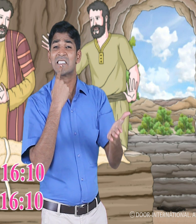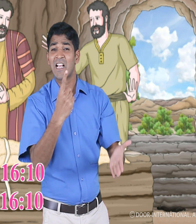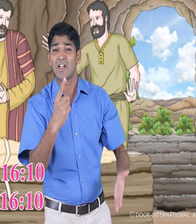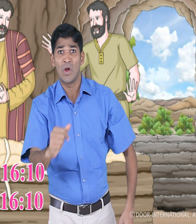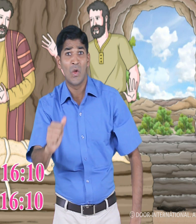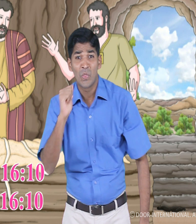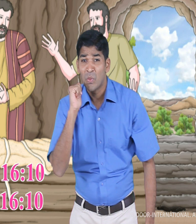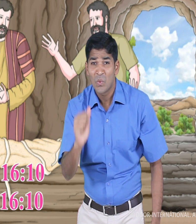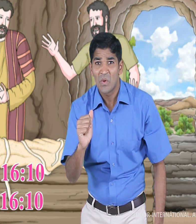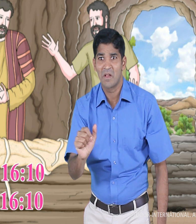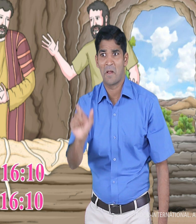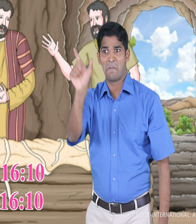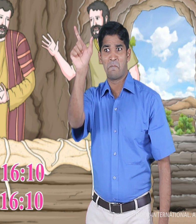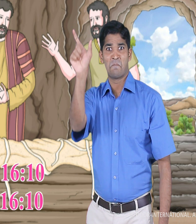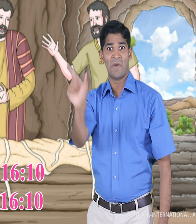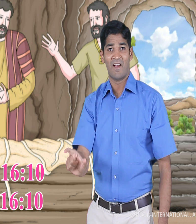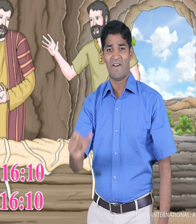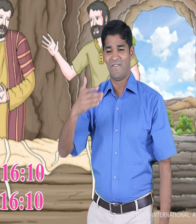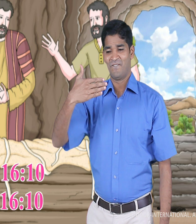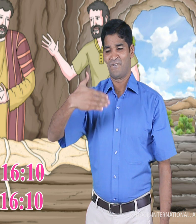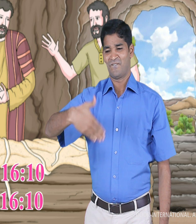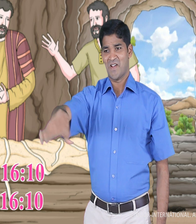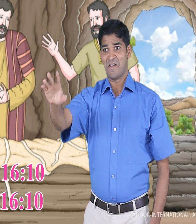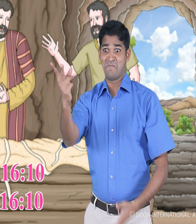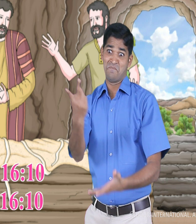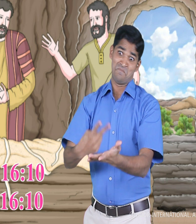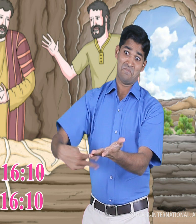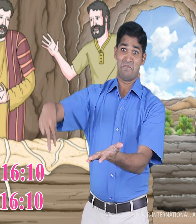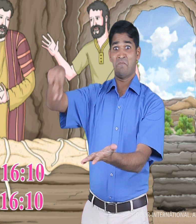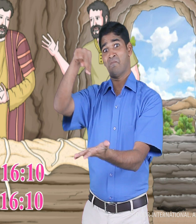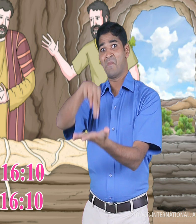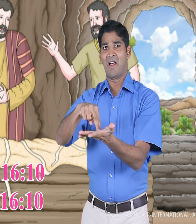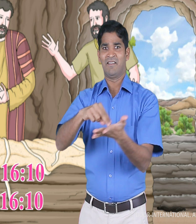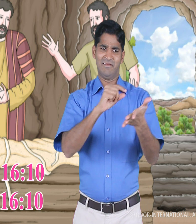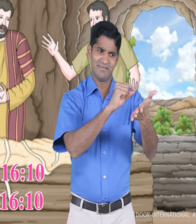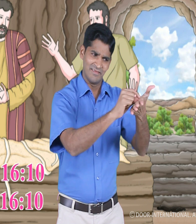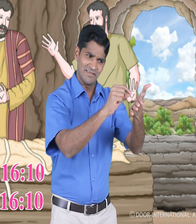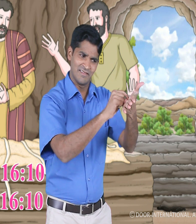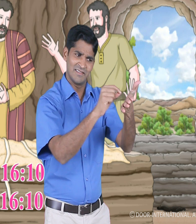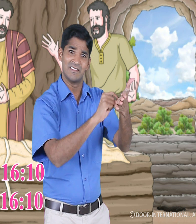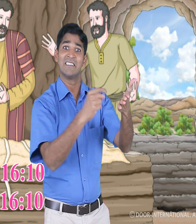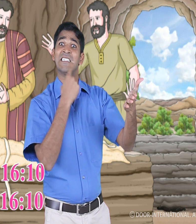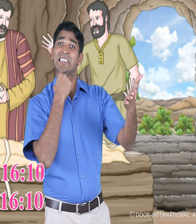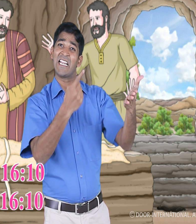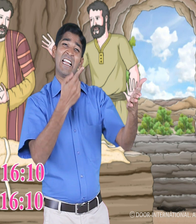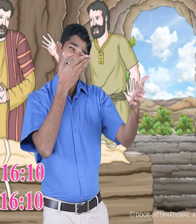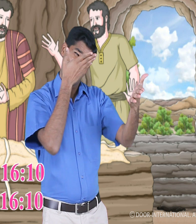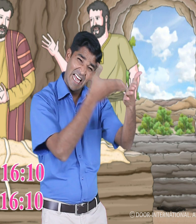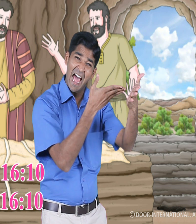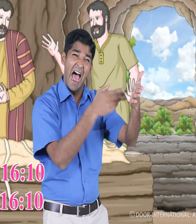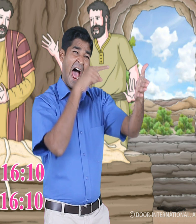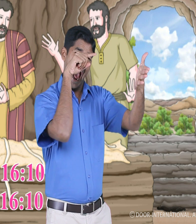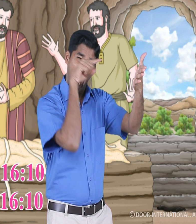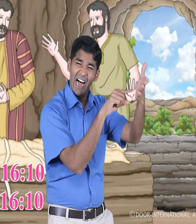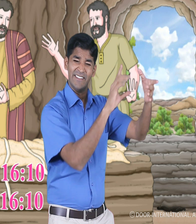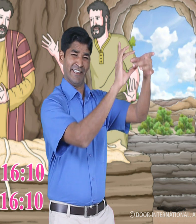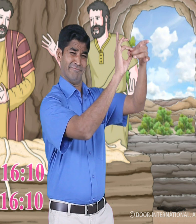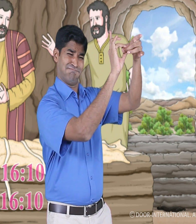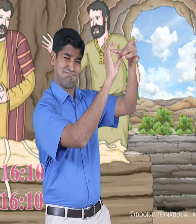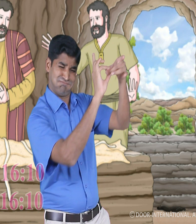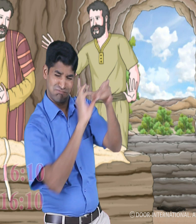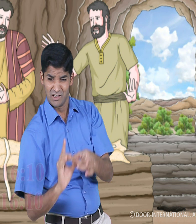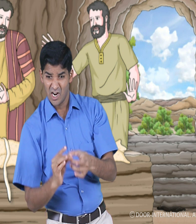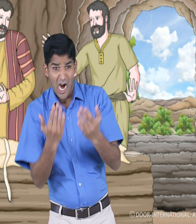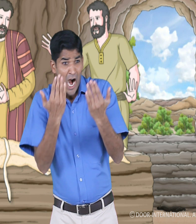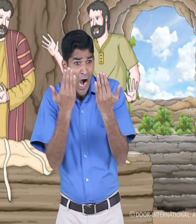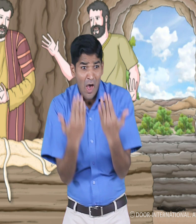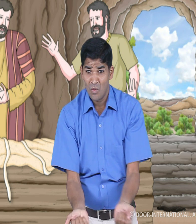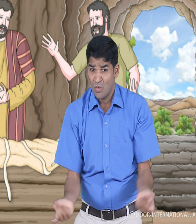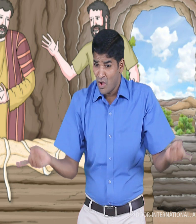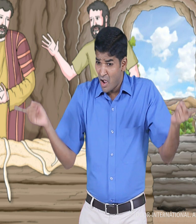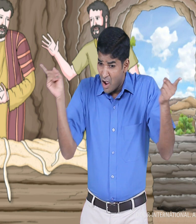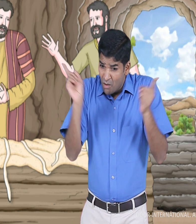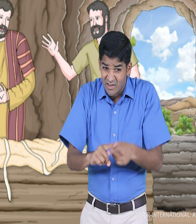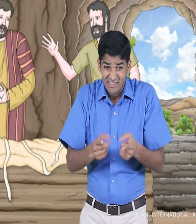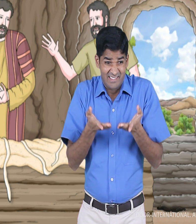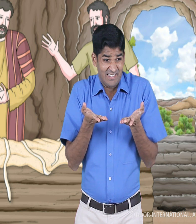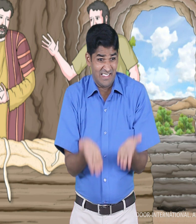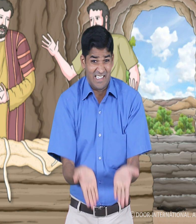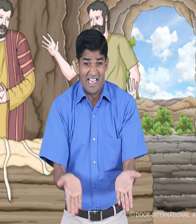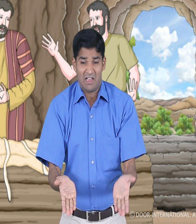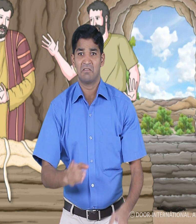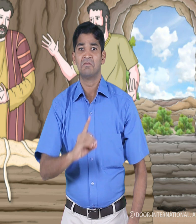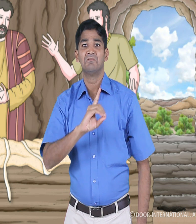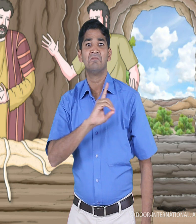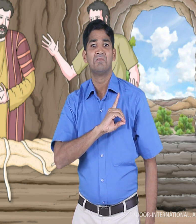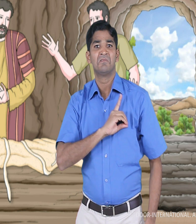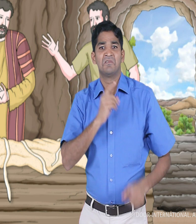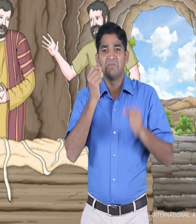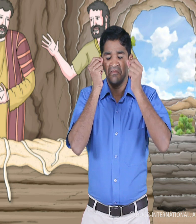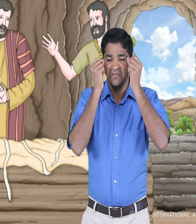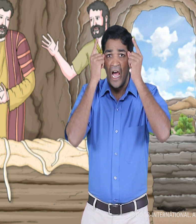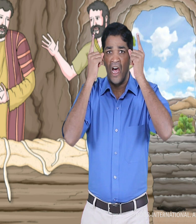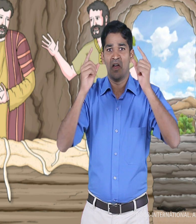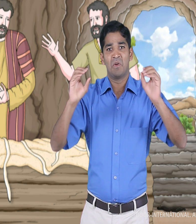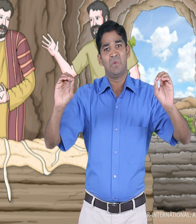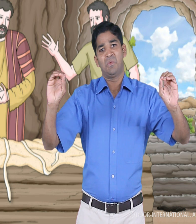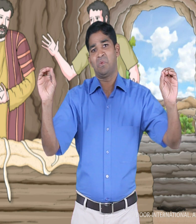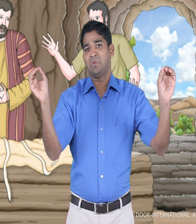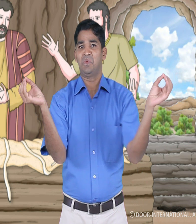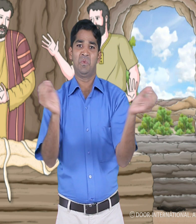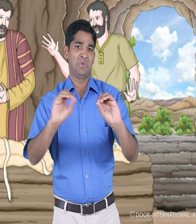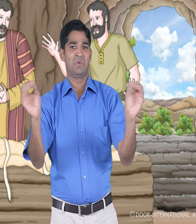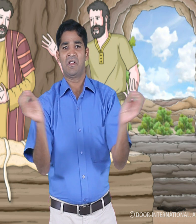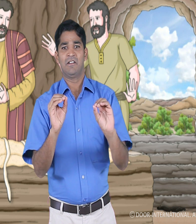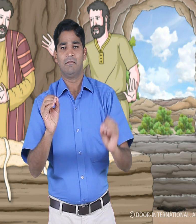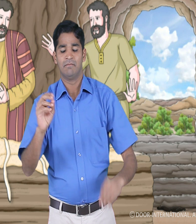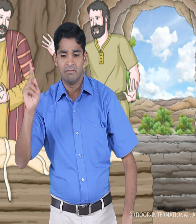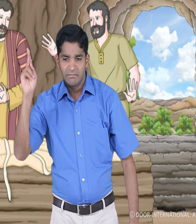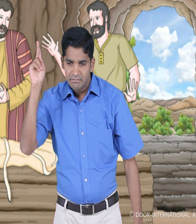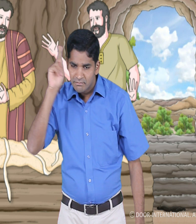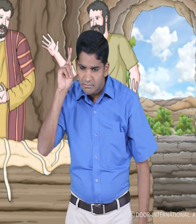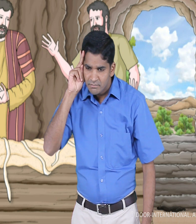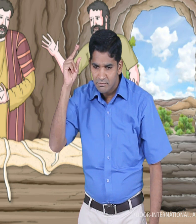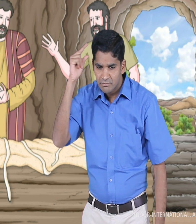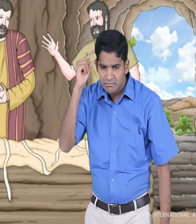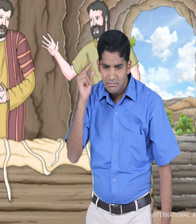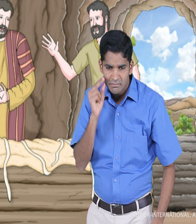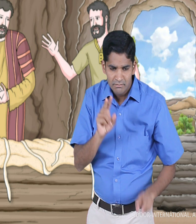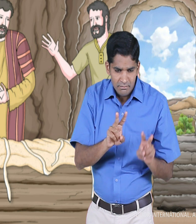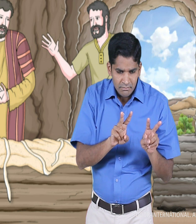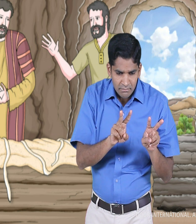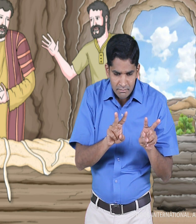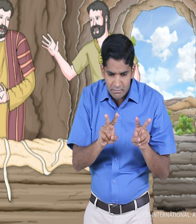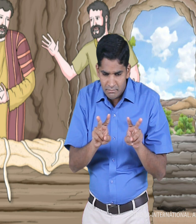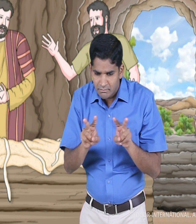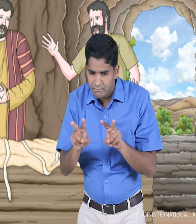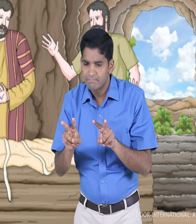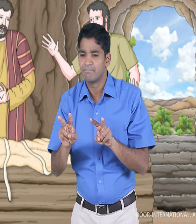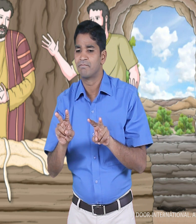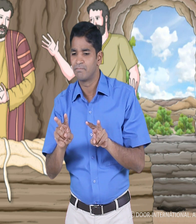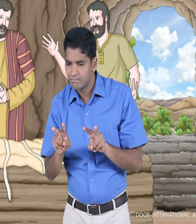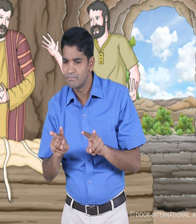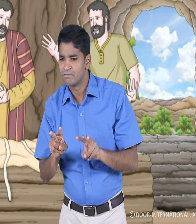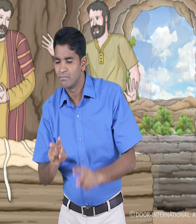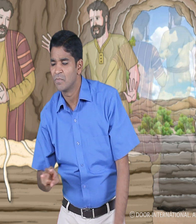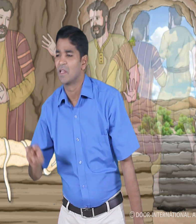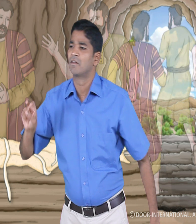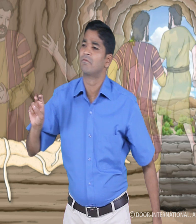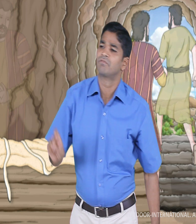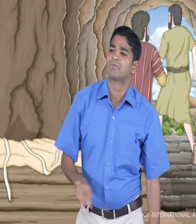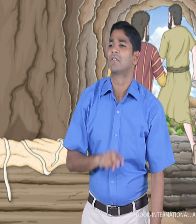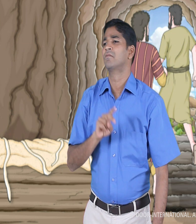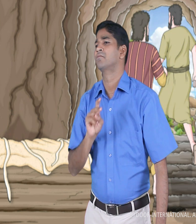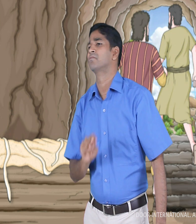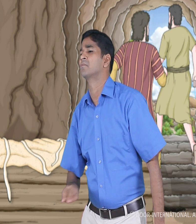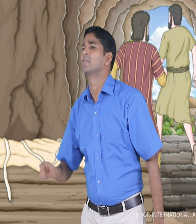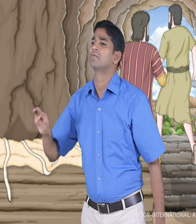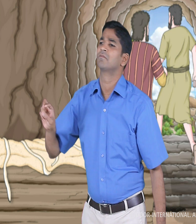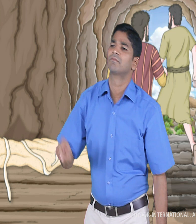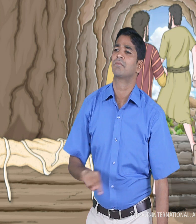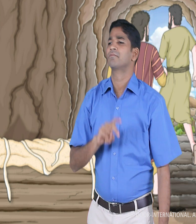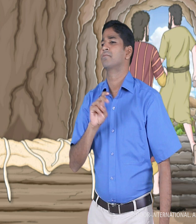For they still did not understand from the Scripture that Jesus had to rise from the dead.